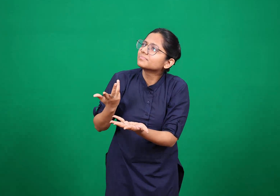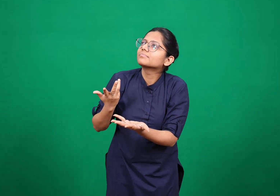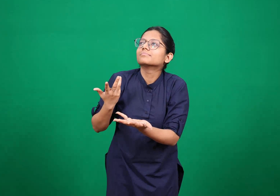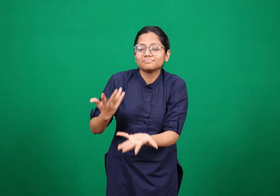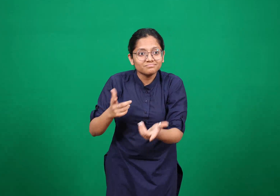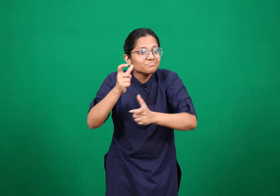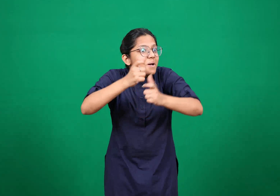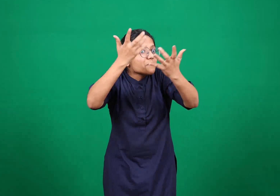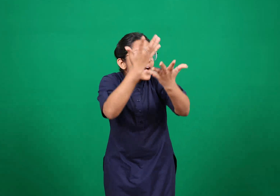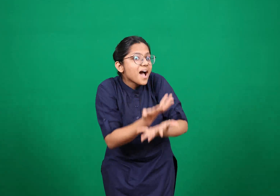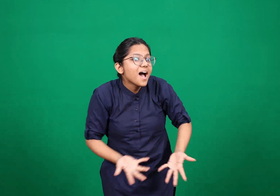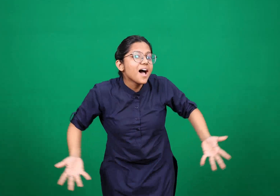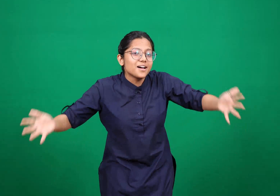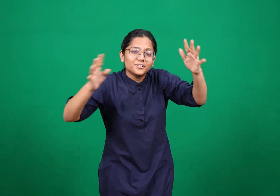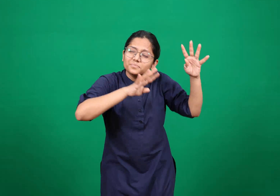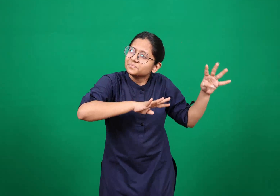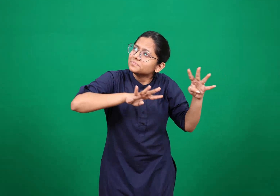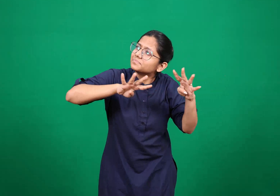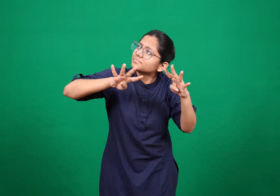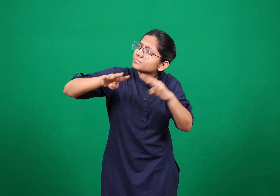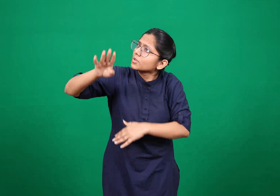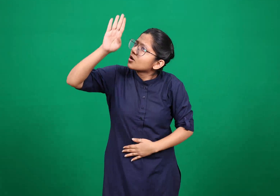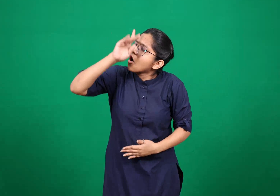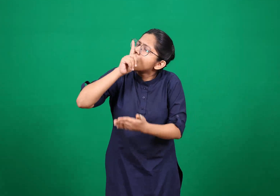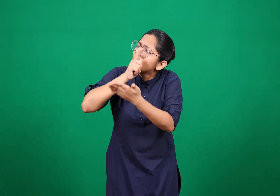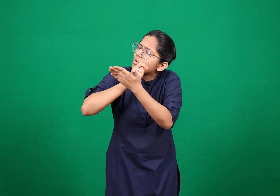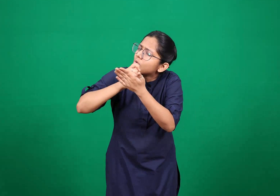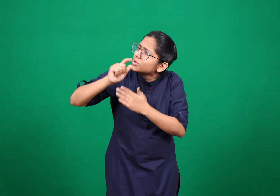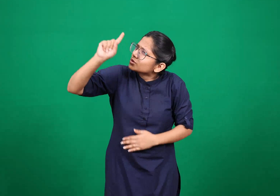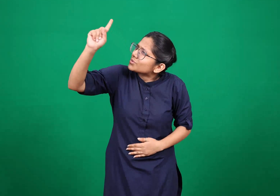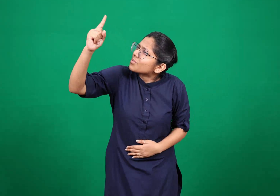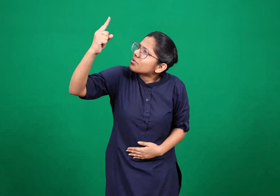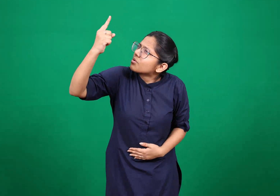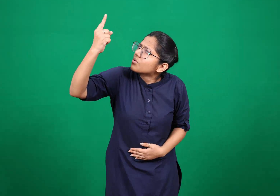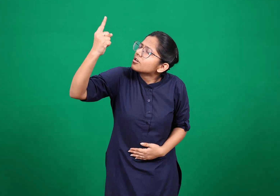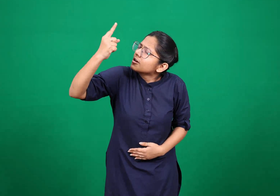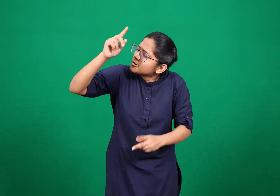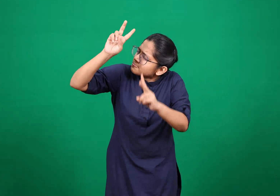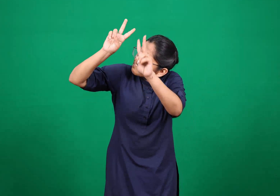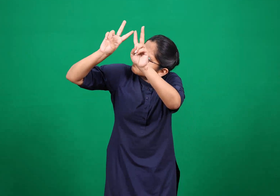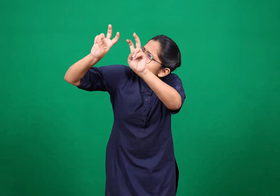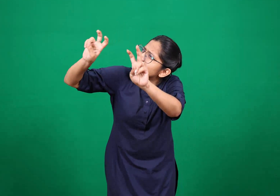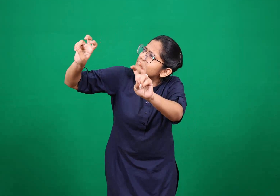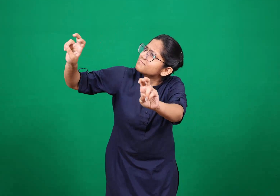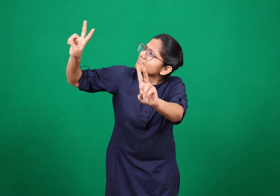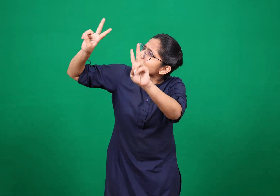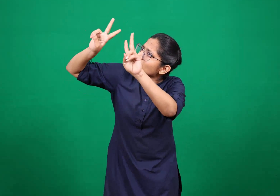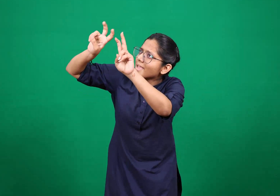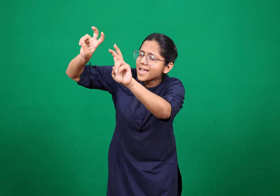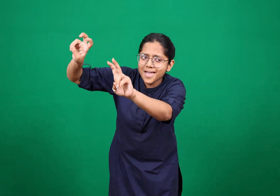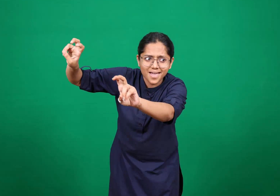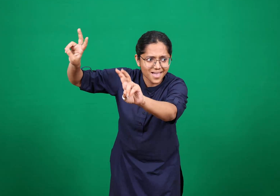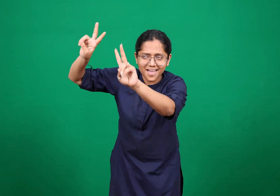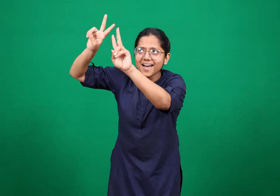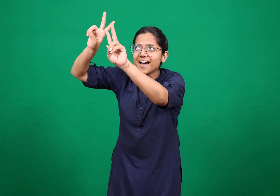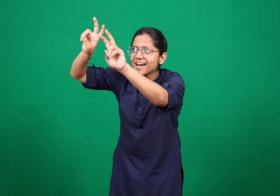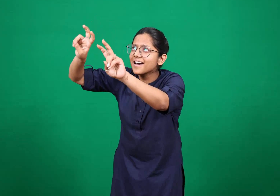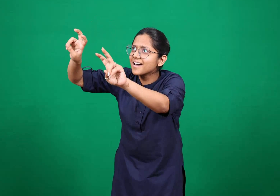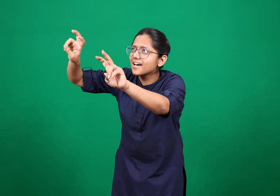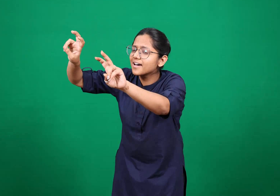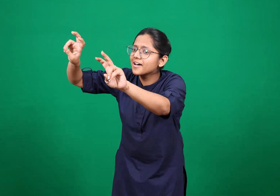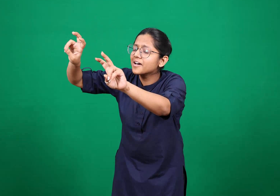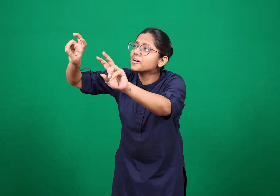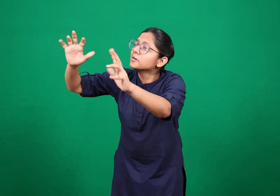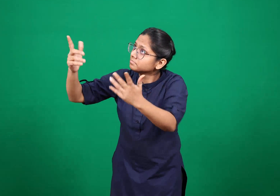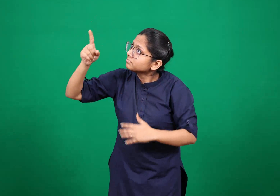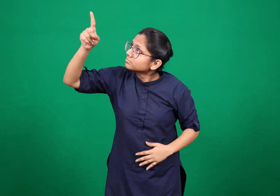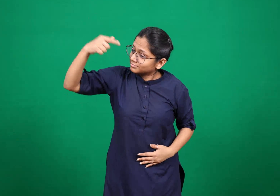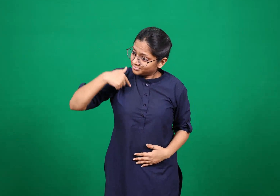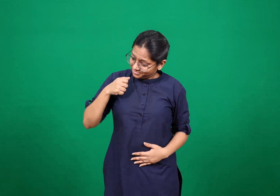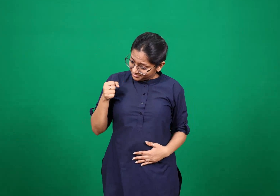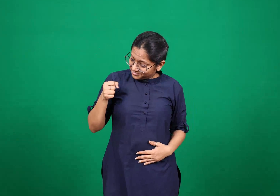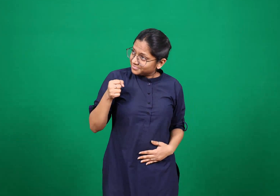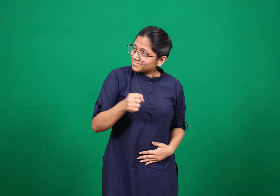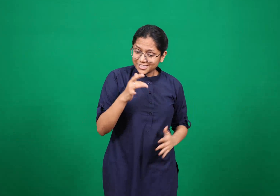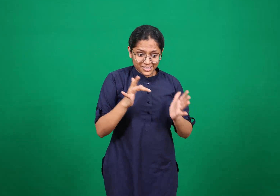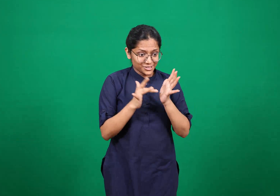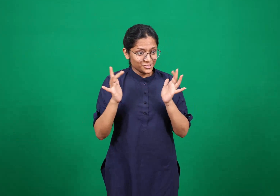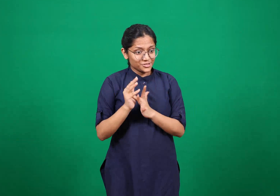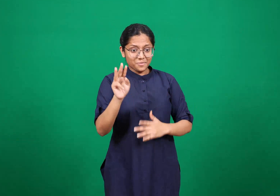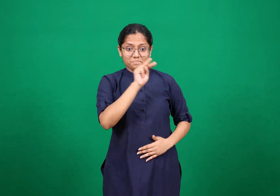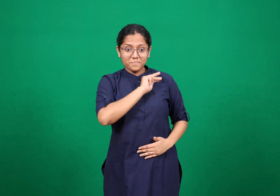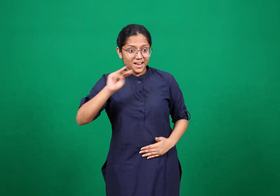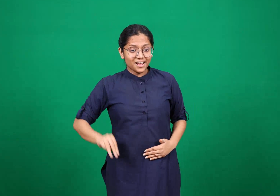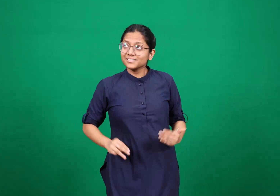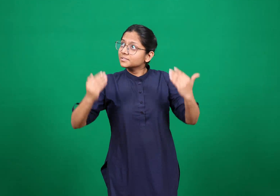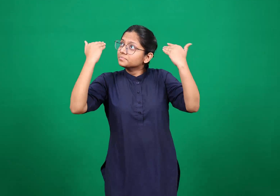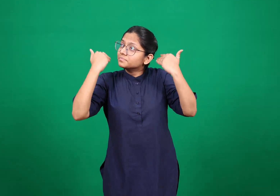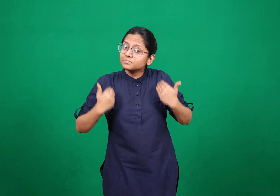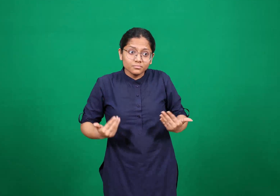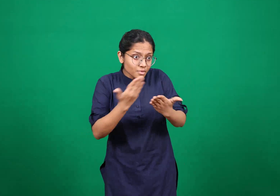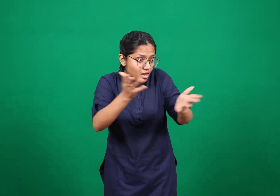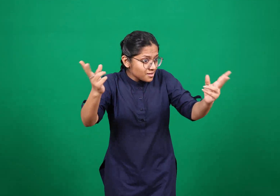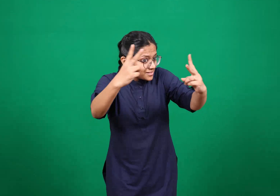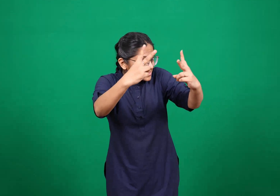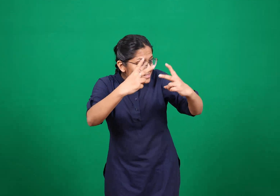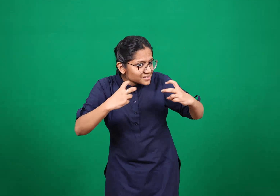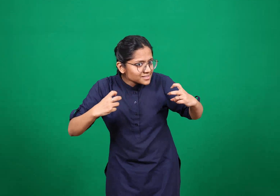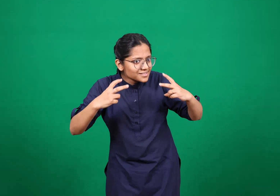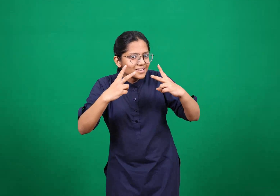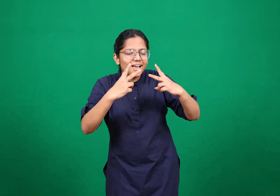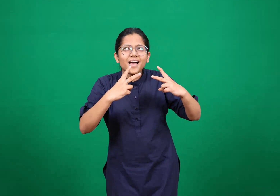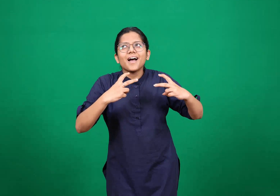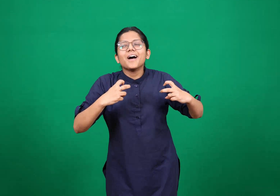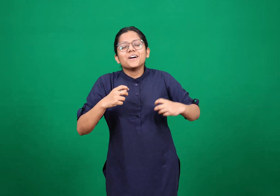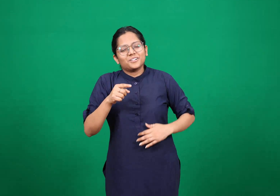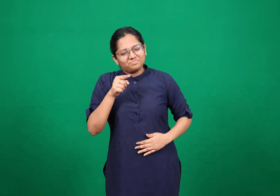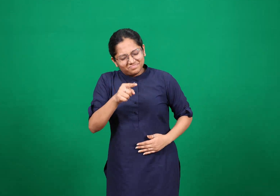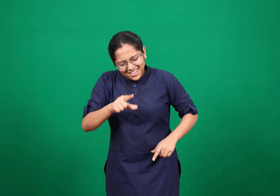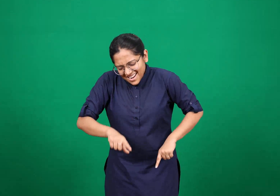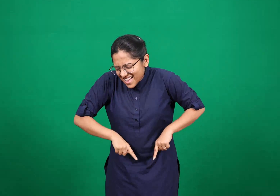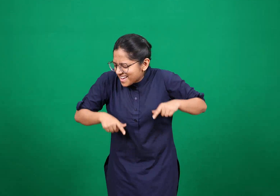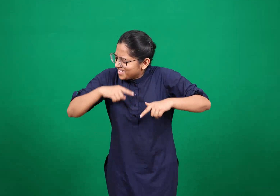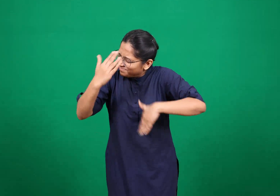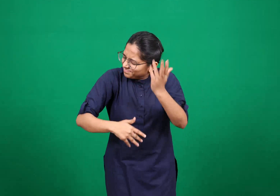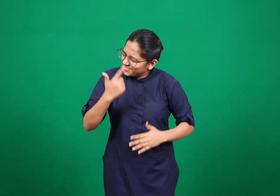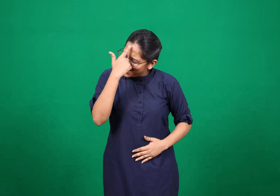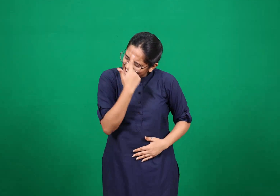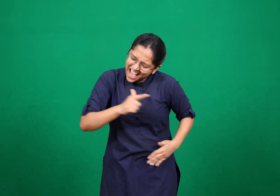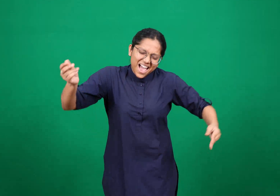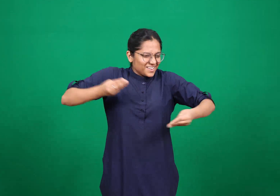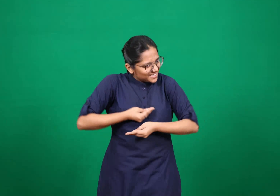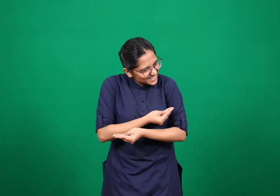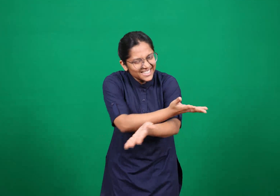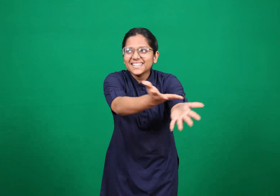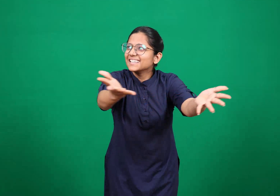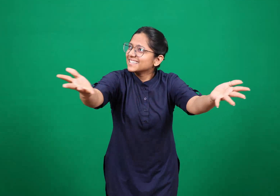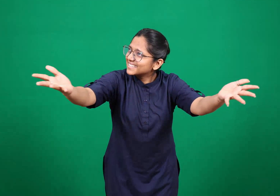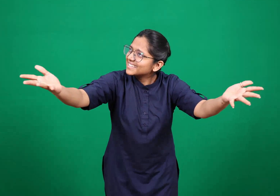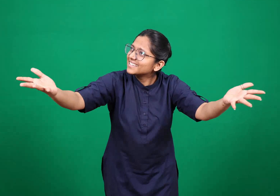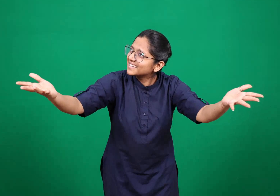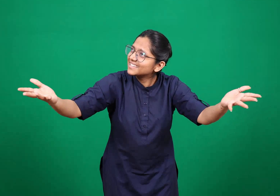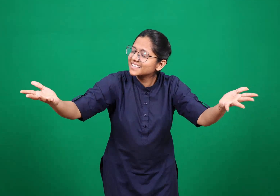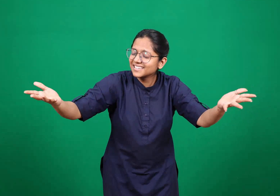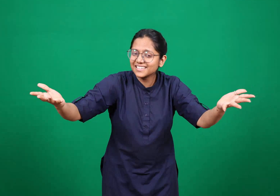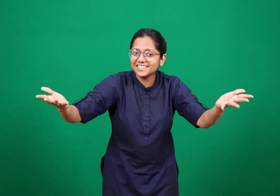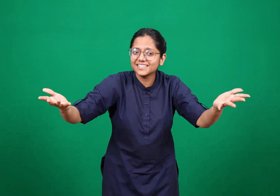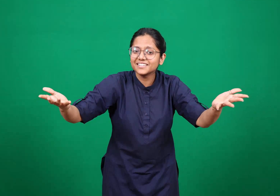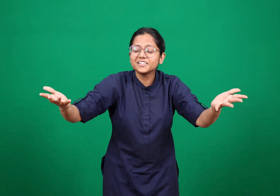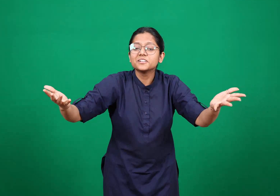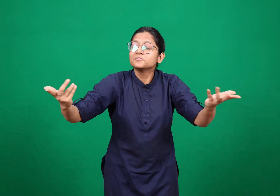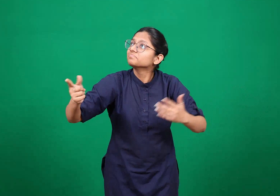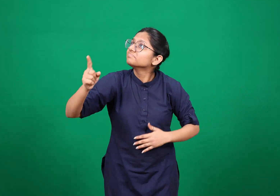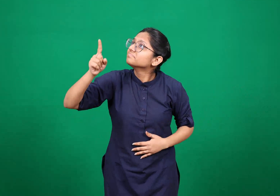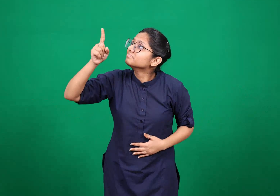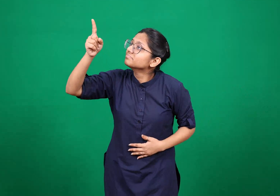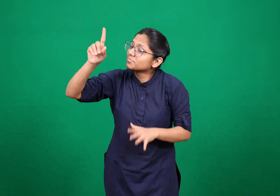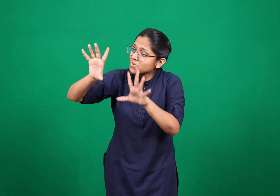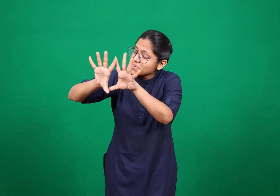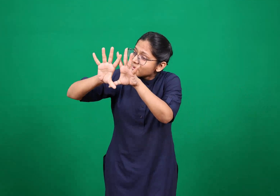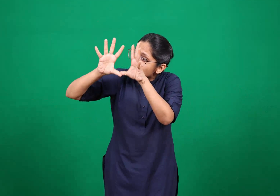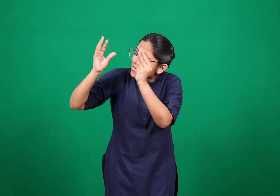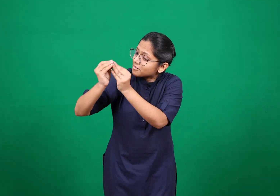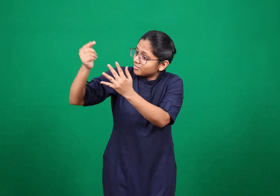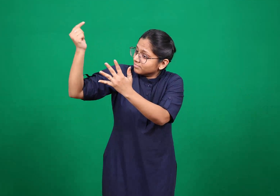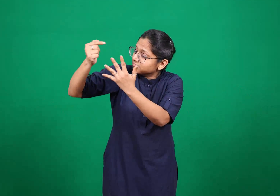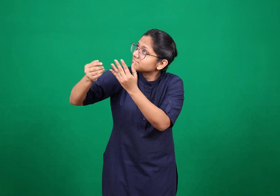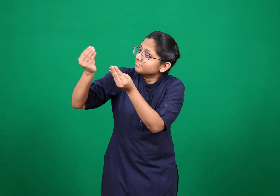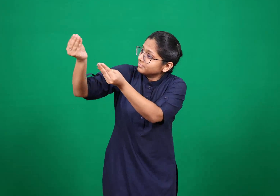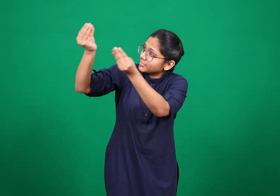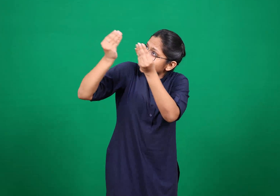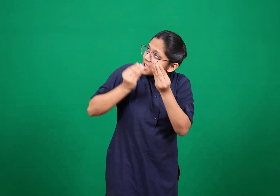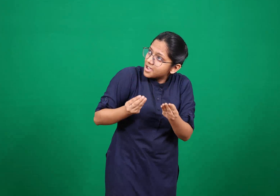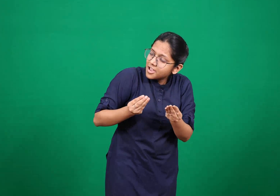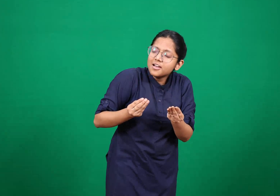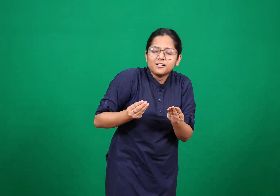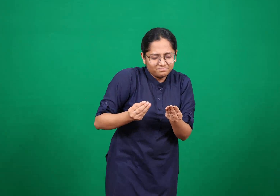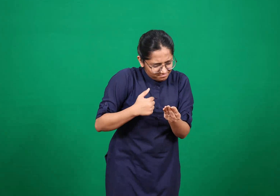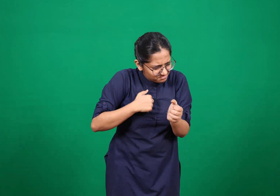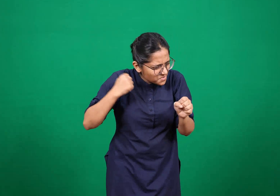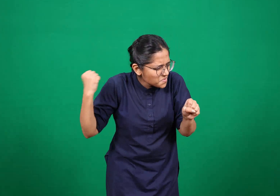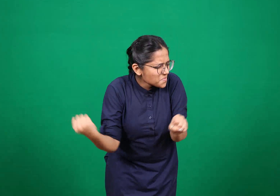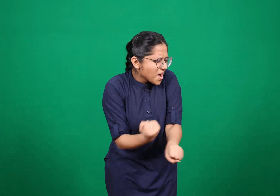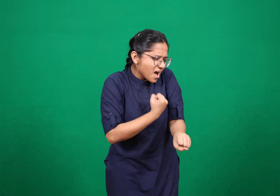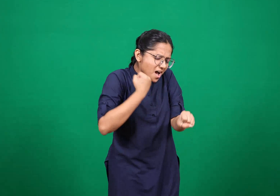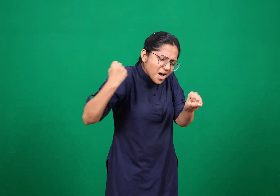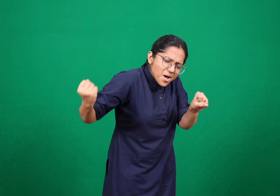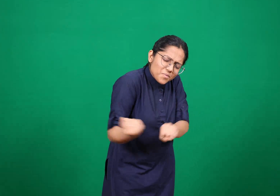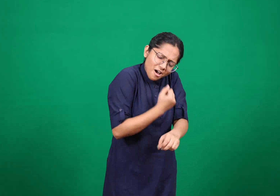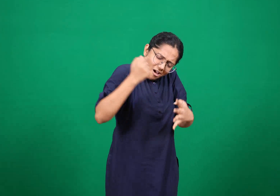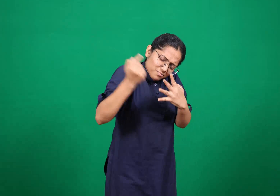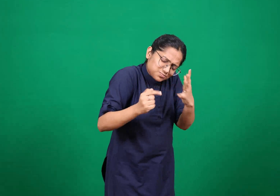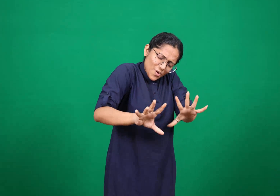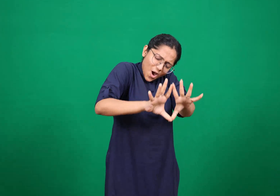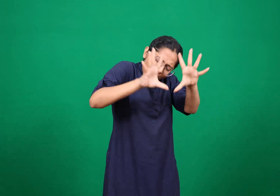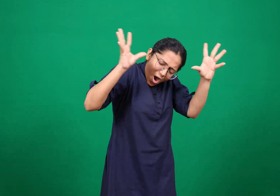Now this is eternal life, that they may know You, the only true God, and Jesus Christ, whom You have sent.